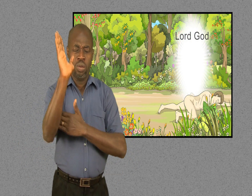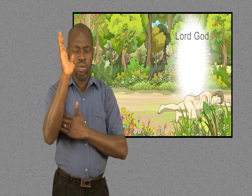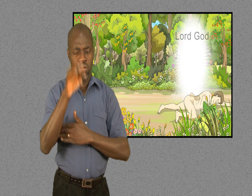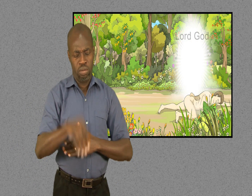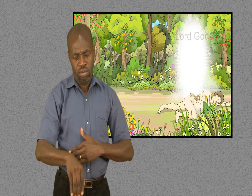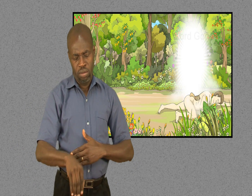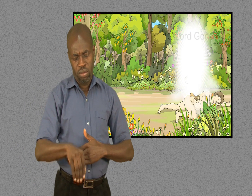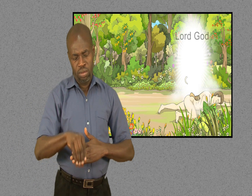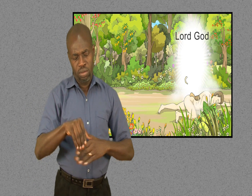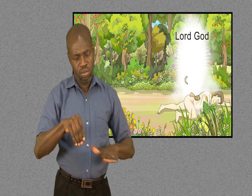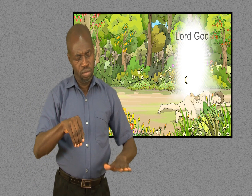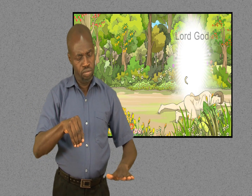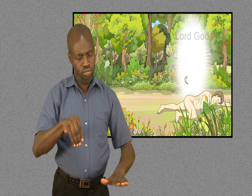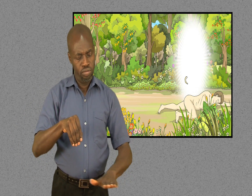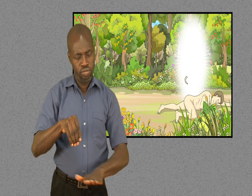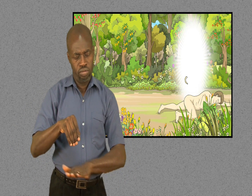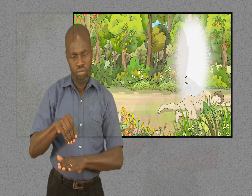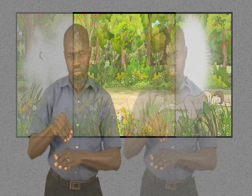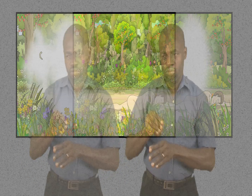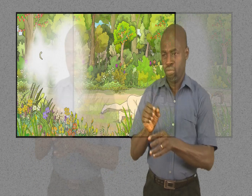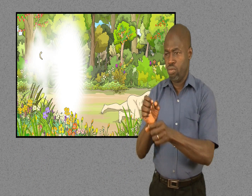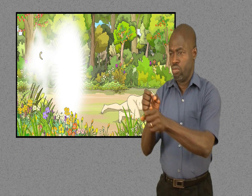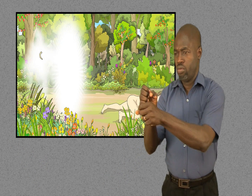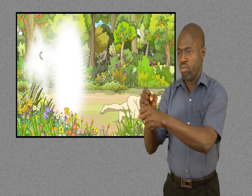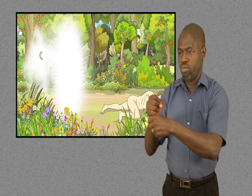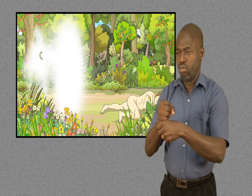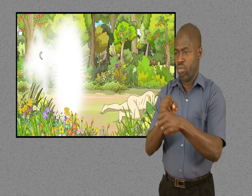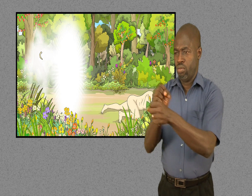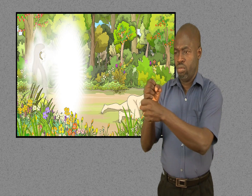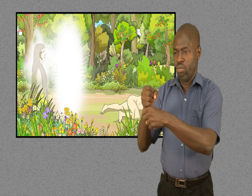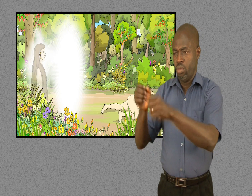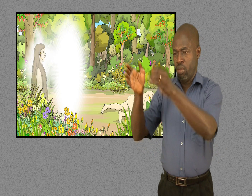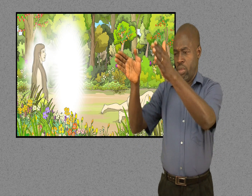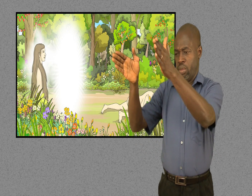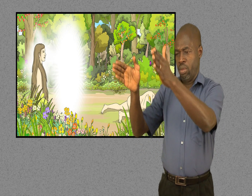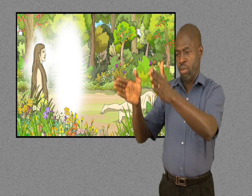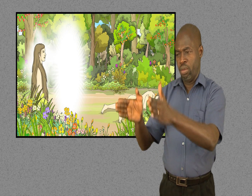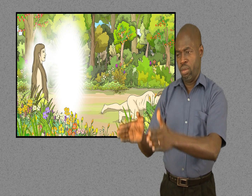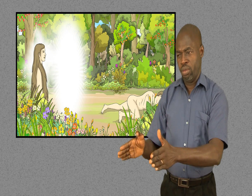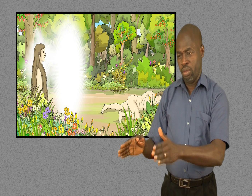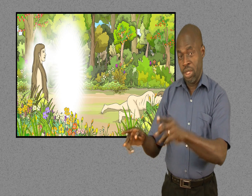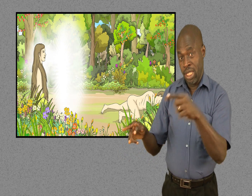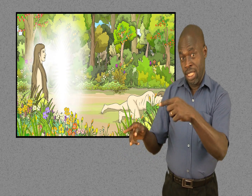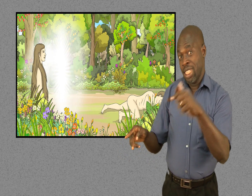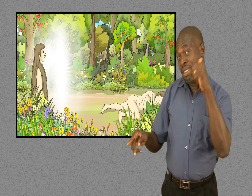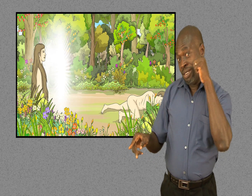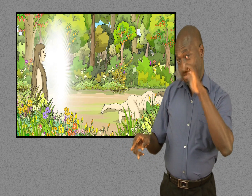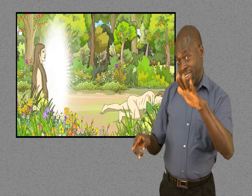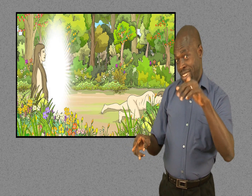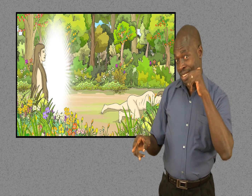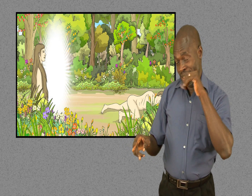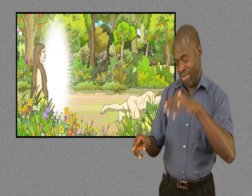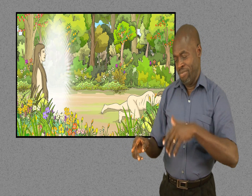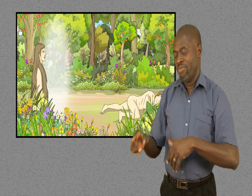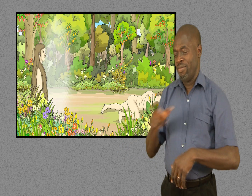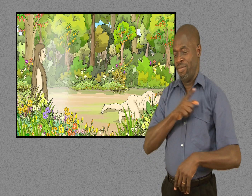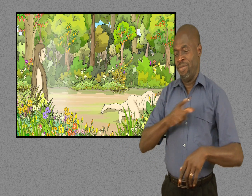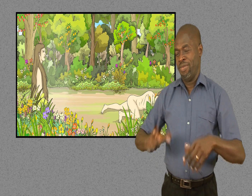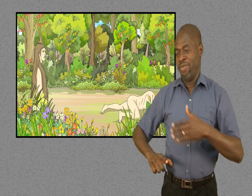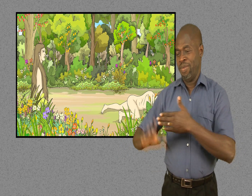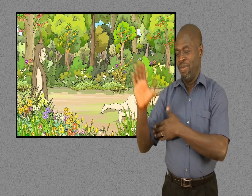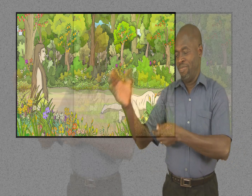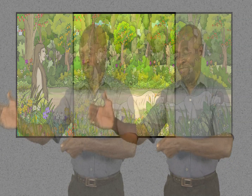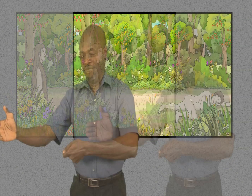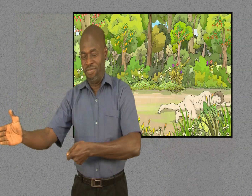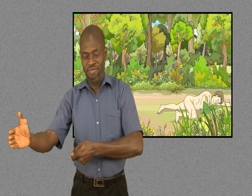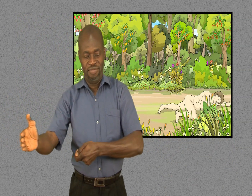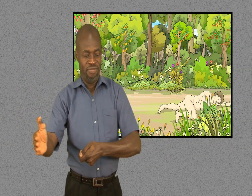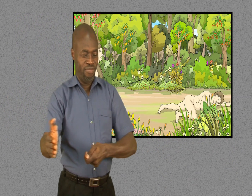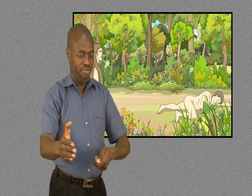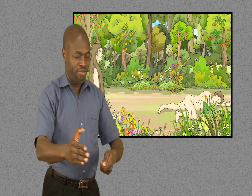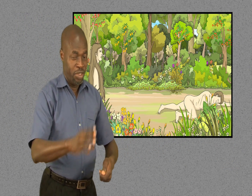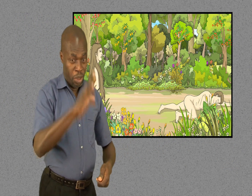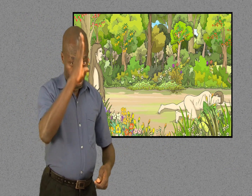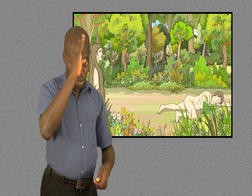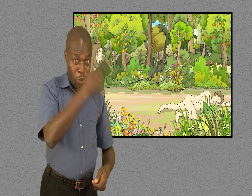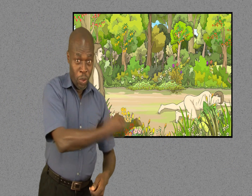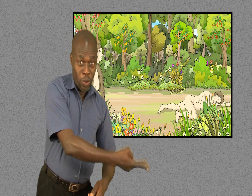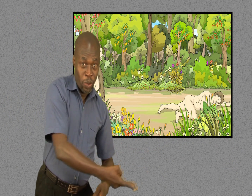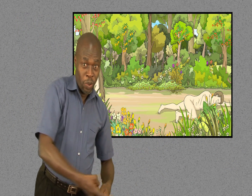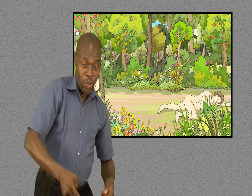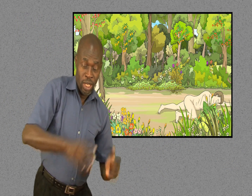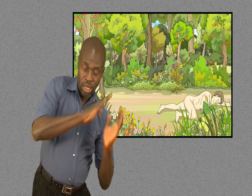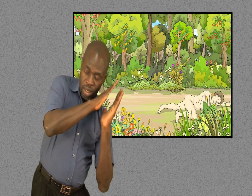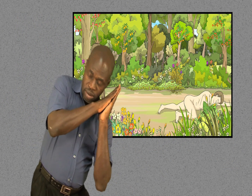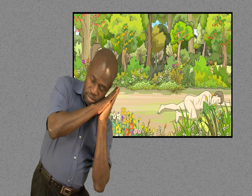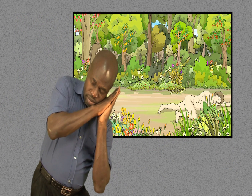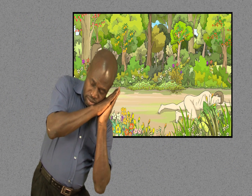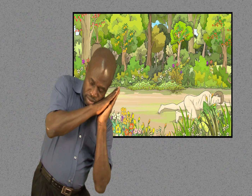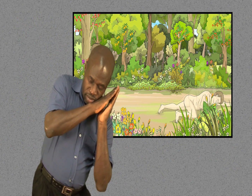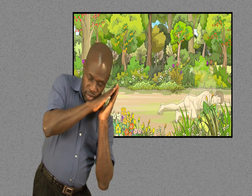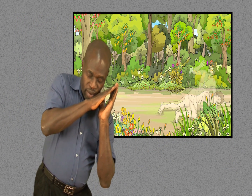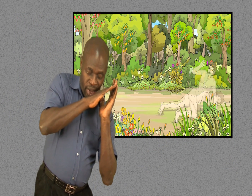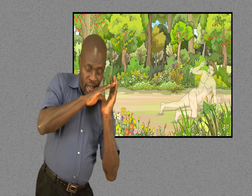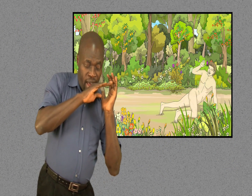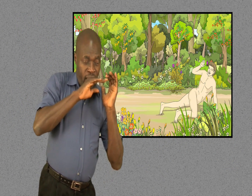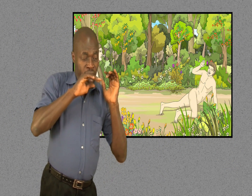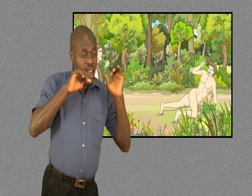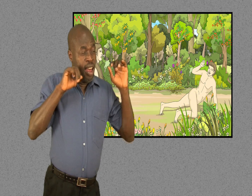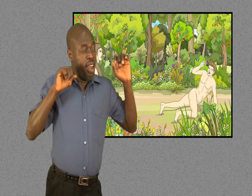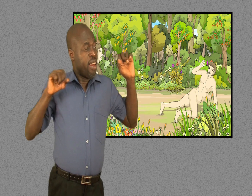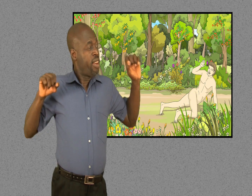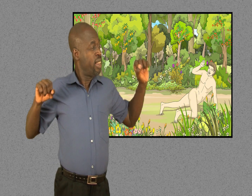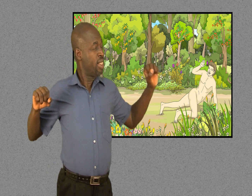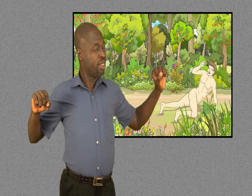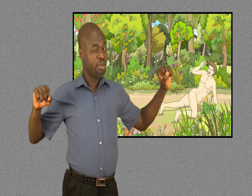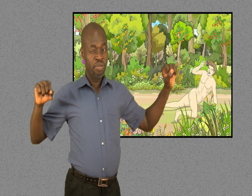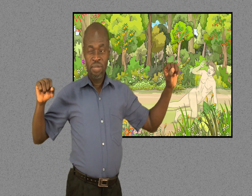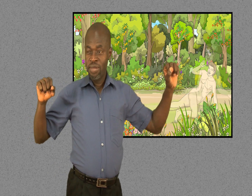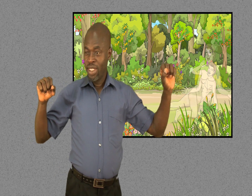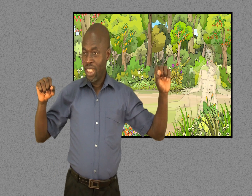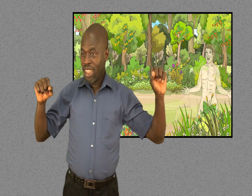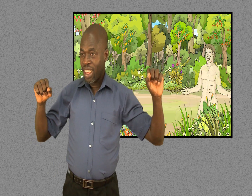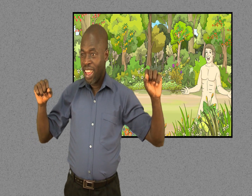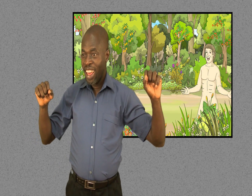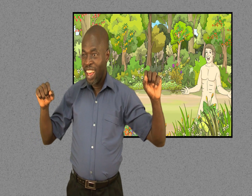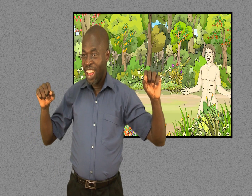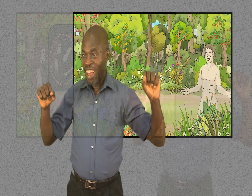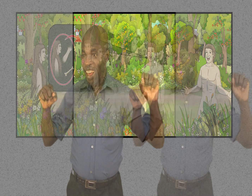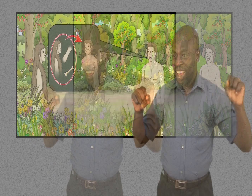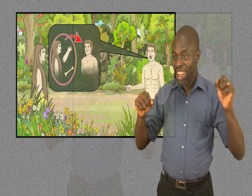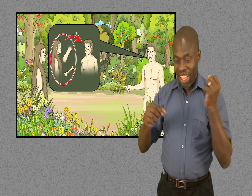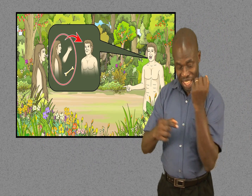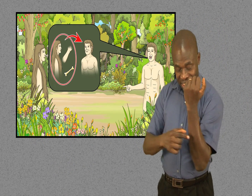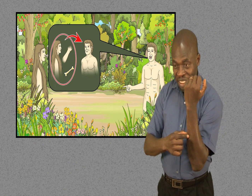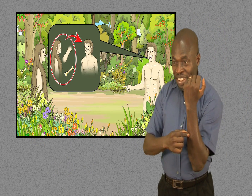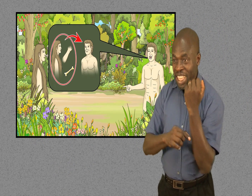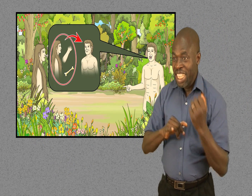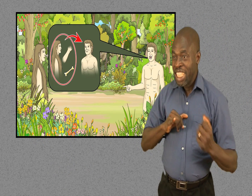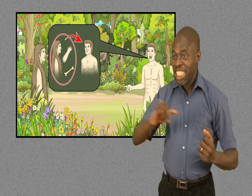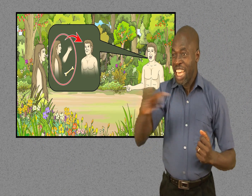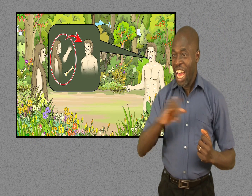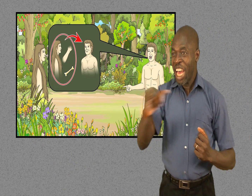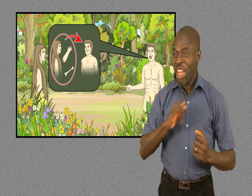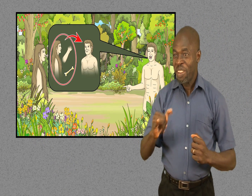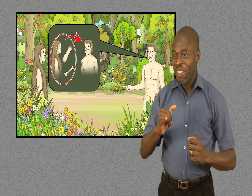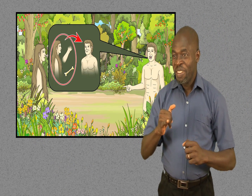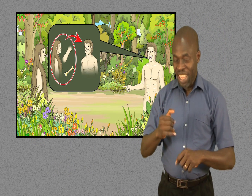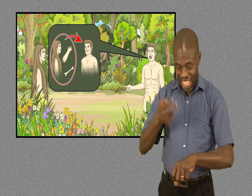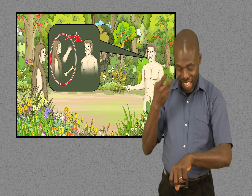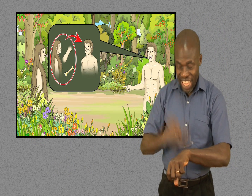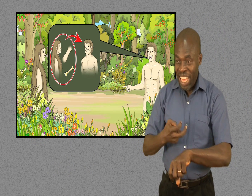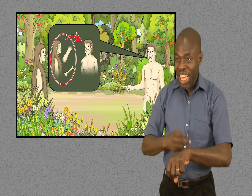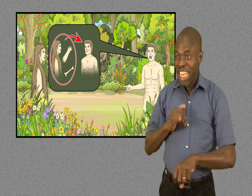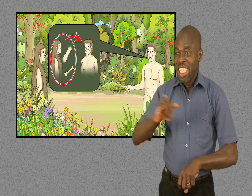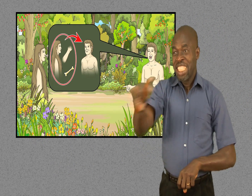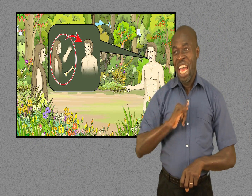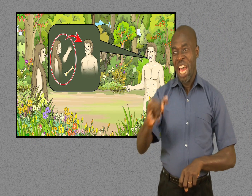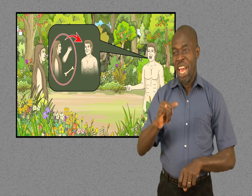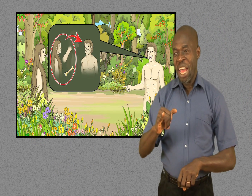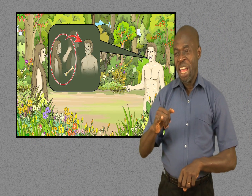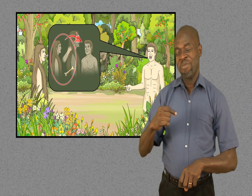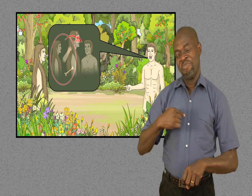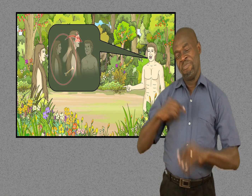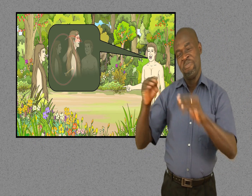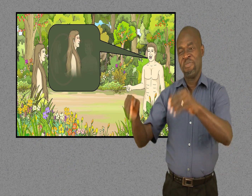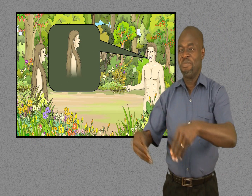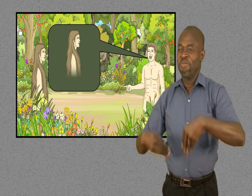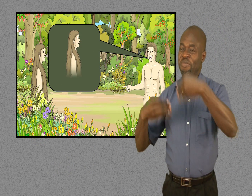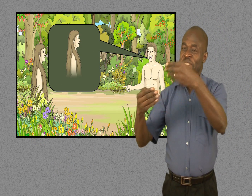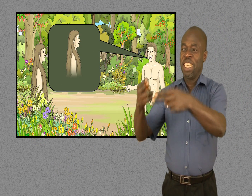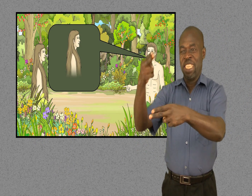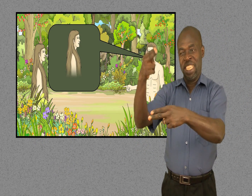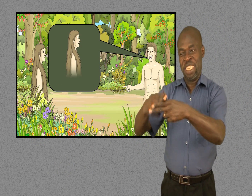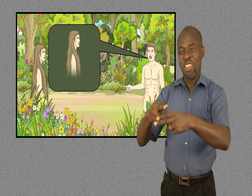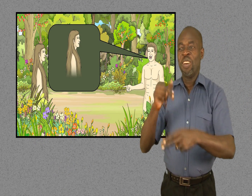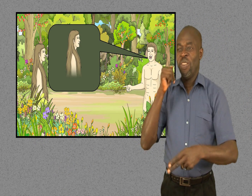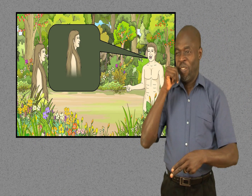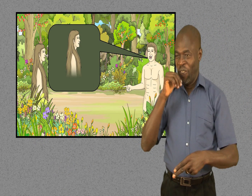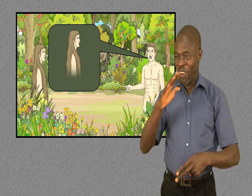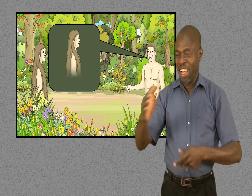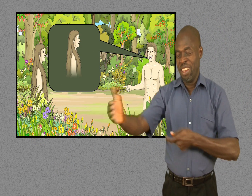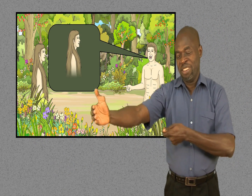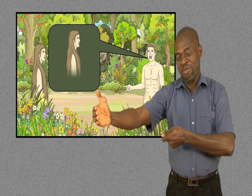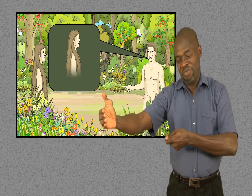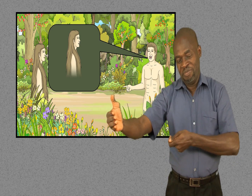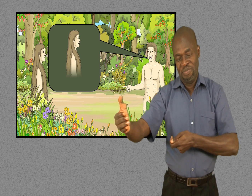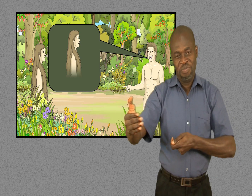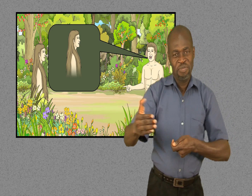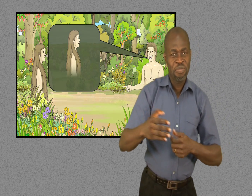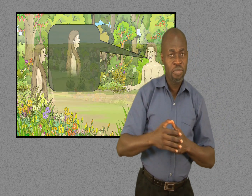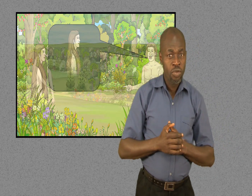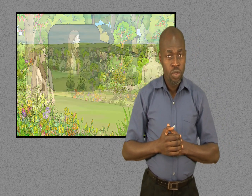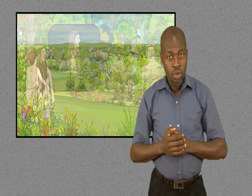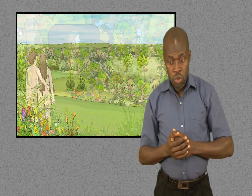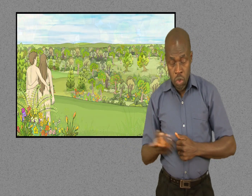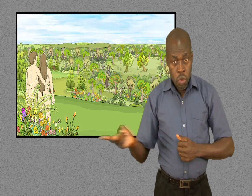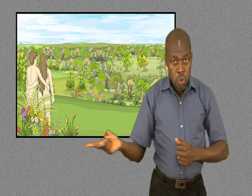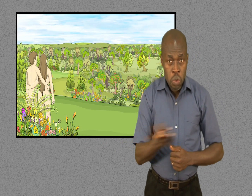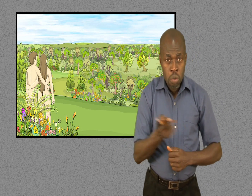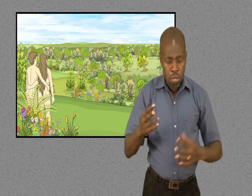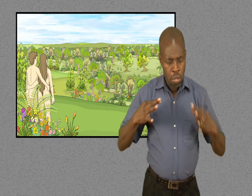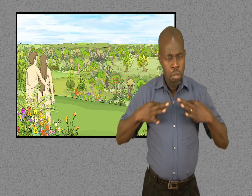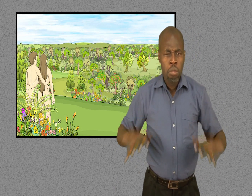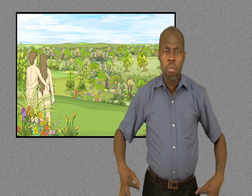And from the rib that the LORD God had taken from the man, He made a woman and brought her to him. And the man said: “This is now bone of my bones and flesh of my flesh; she shall be called ‘woman,’ for out of man she was taken.”